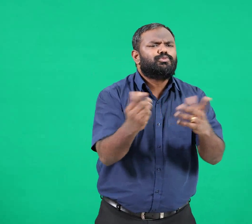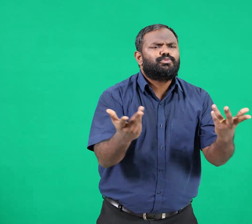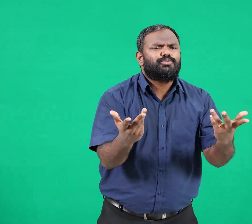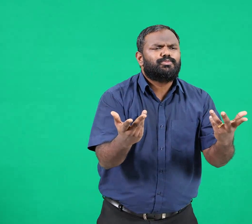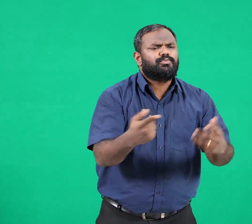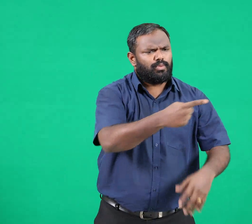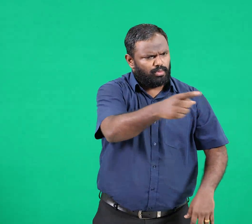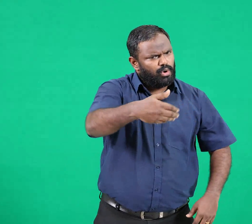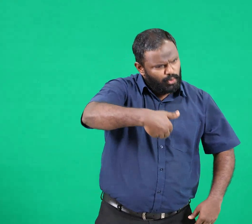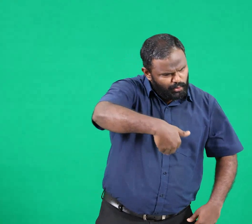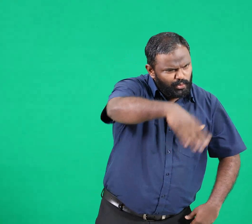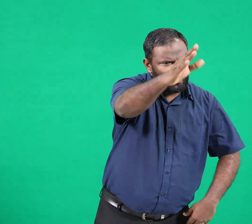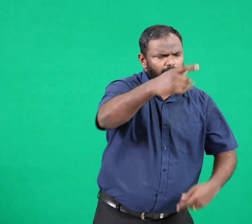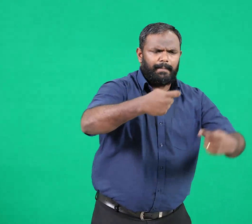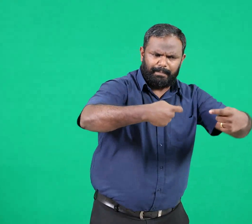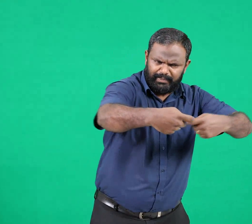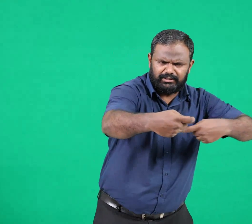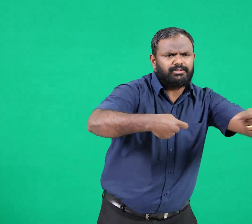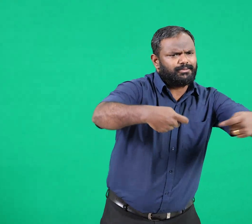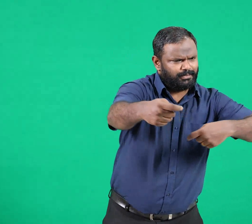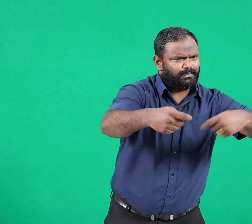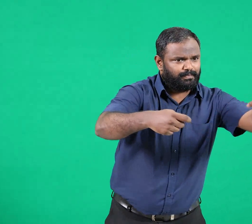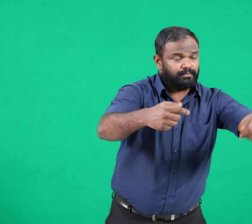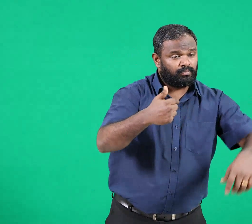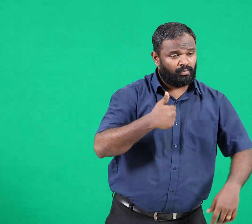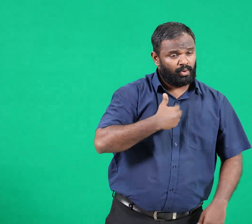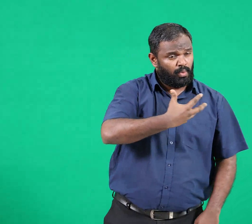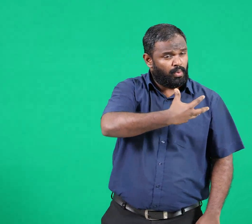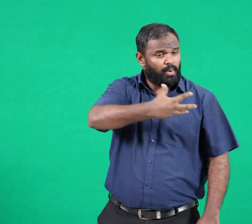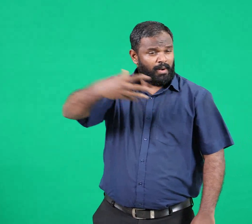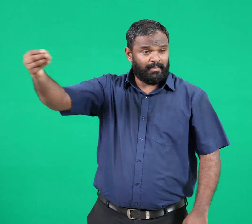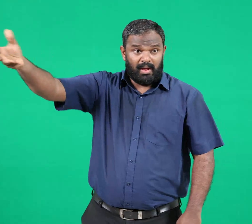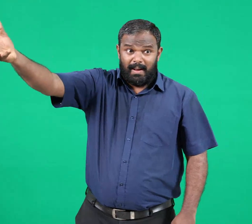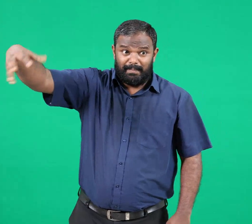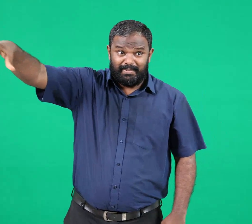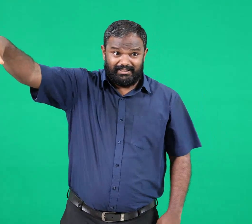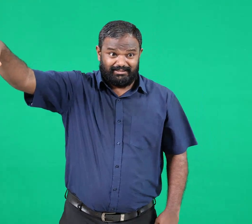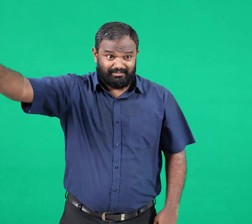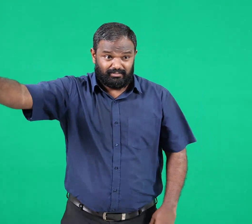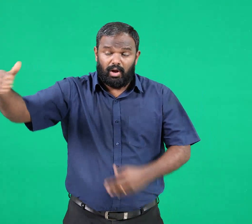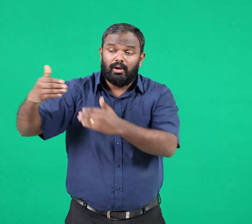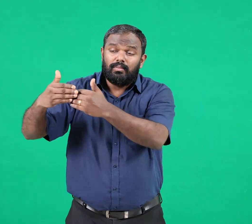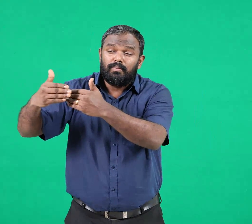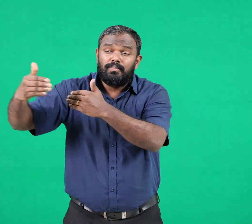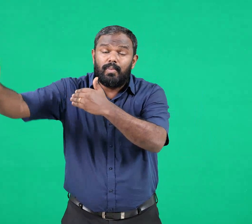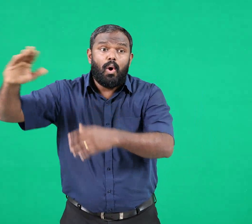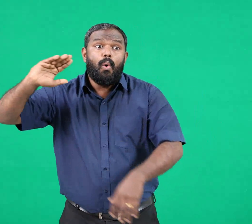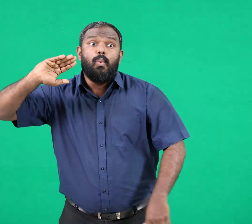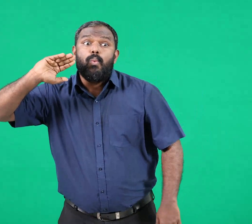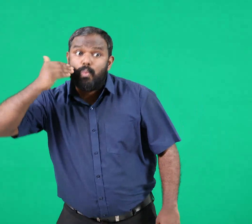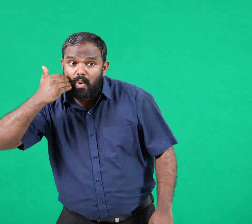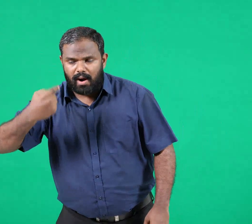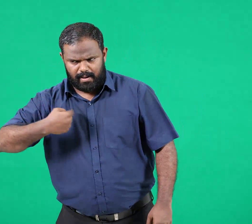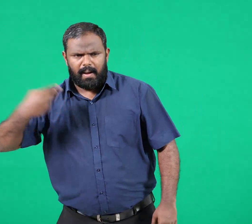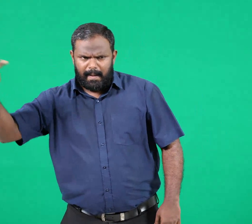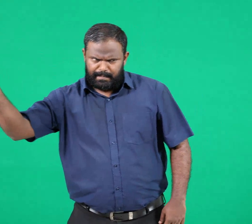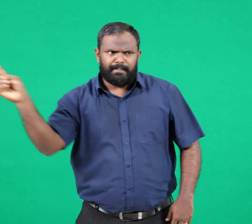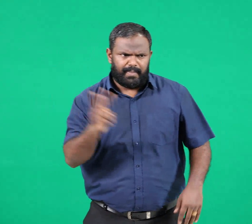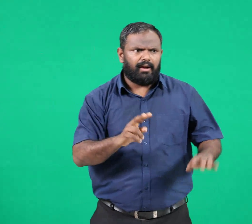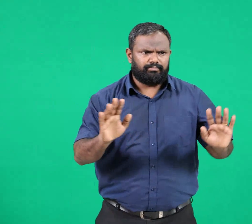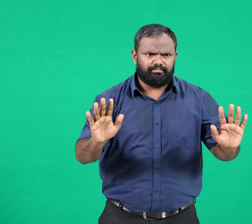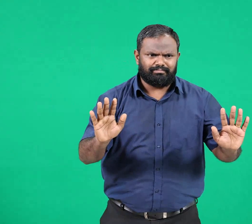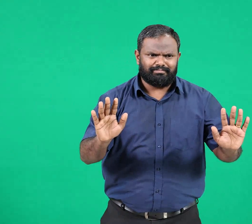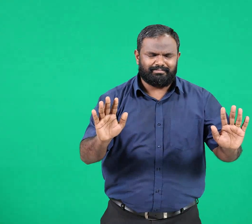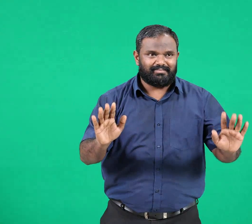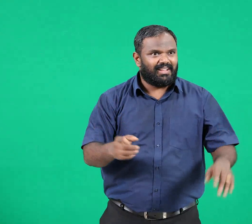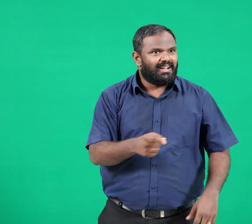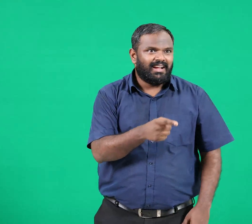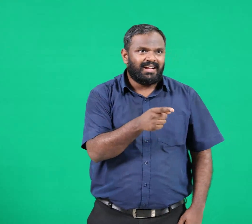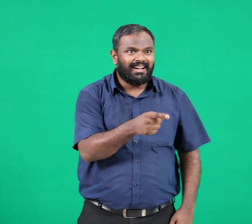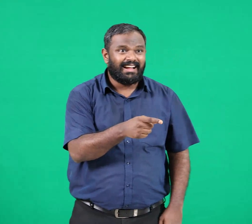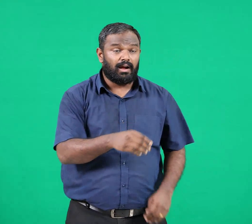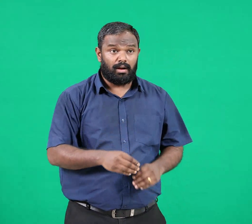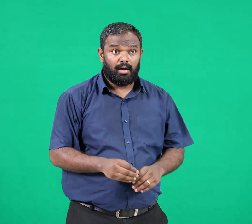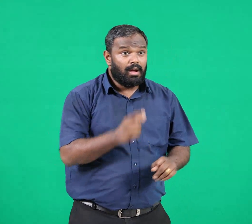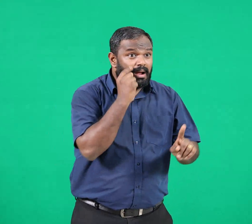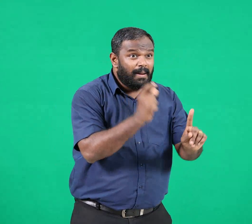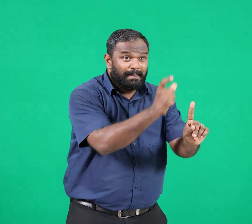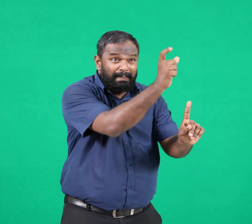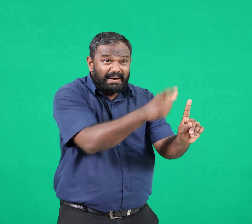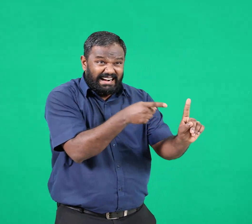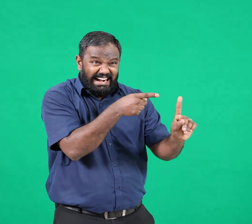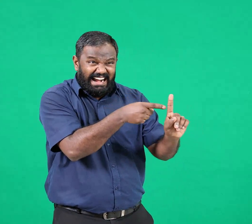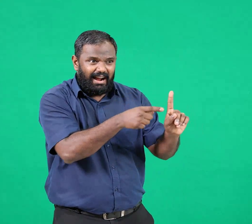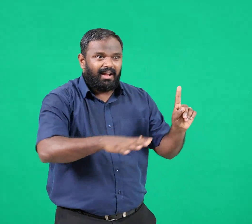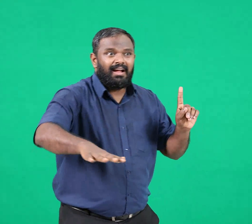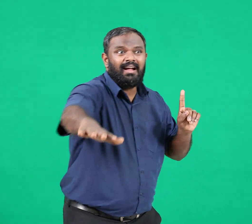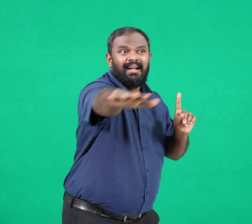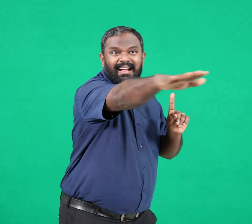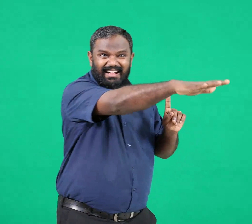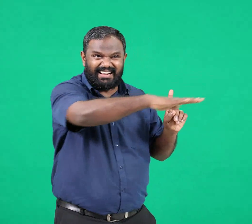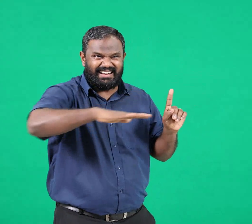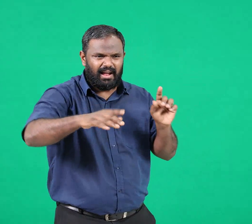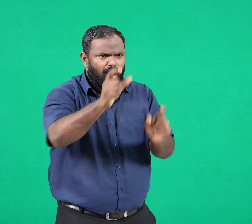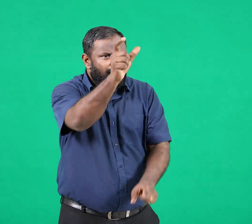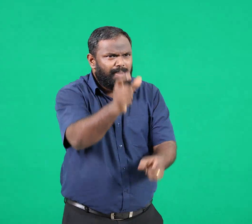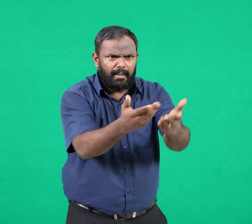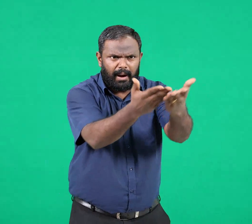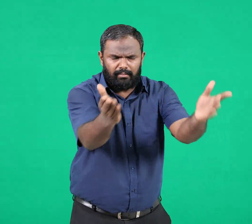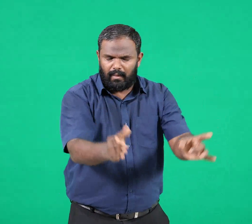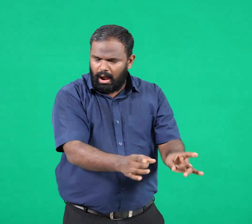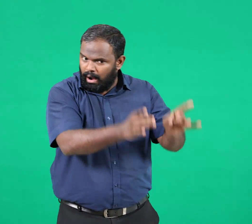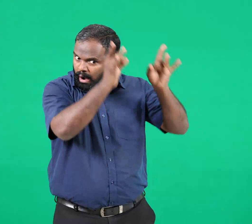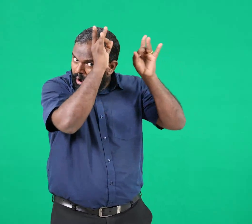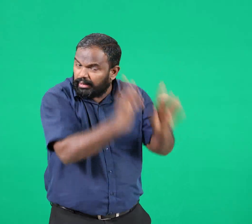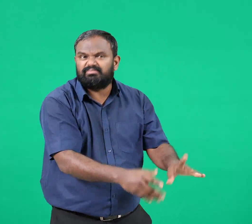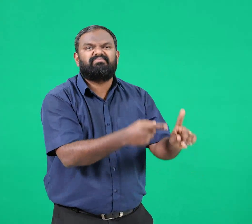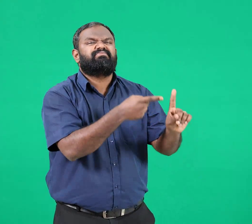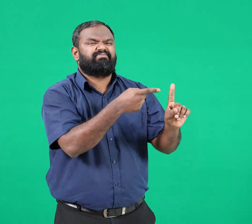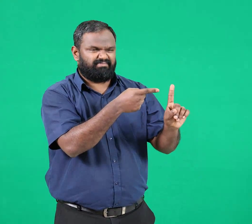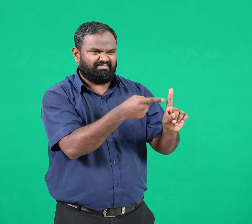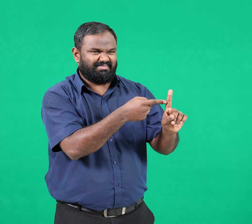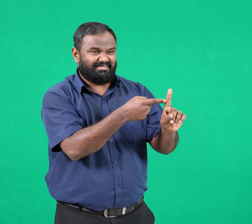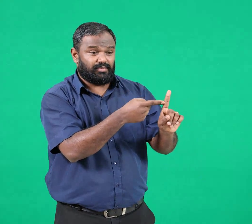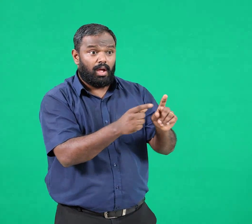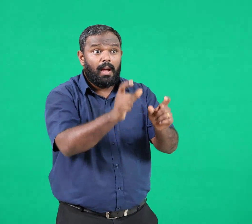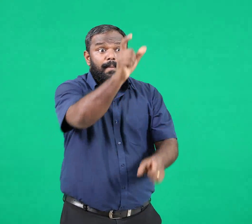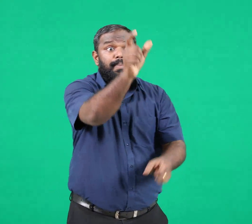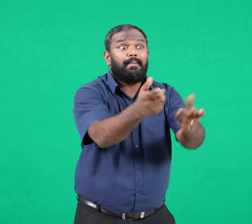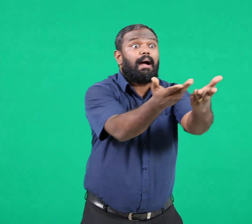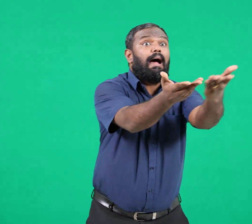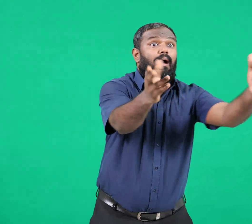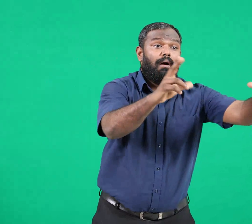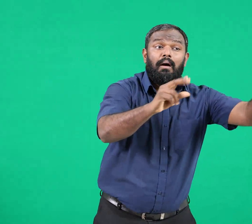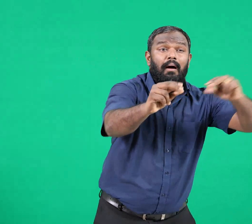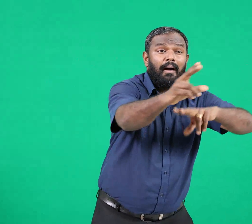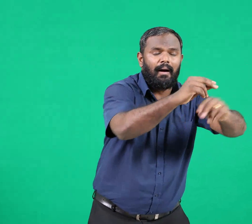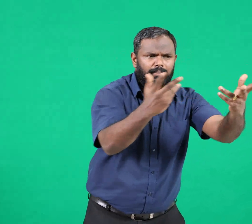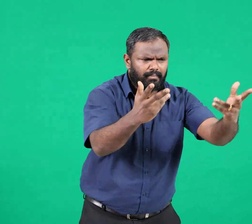'Conduct business with this until I return,' he said.